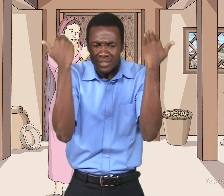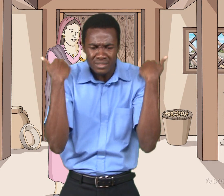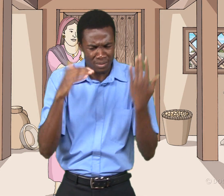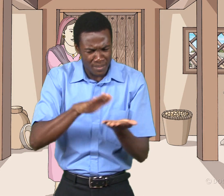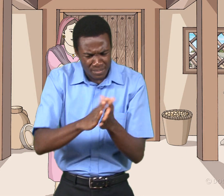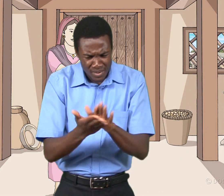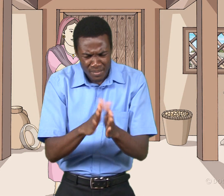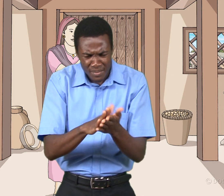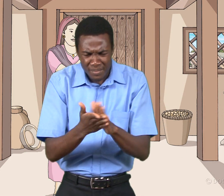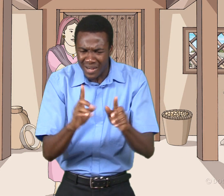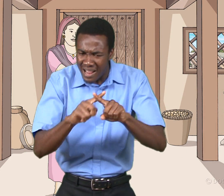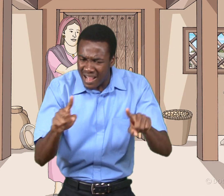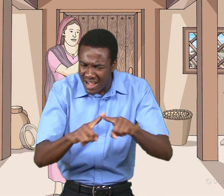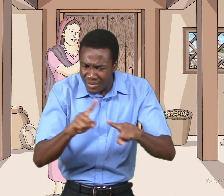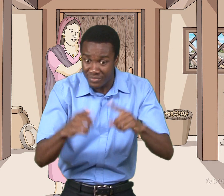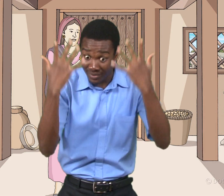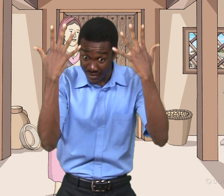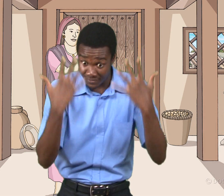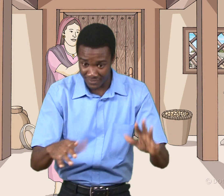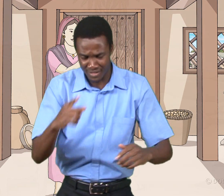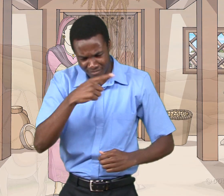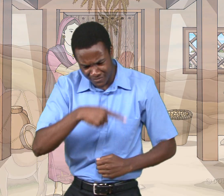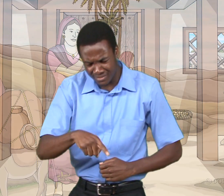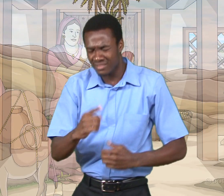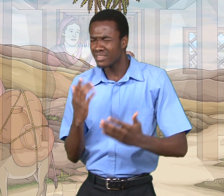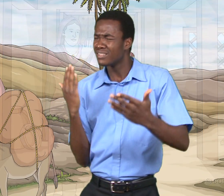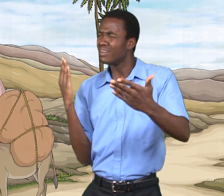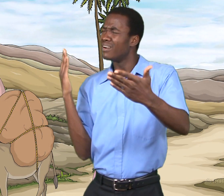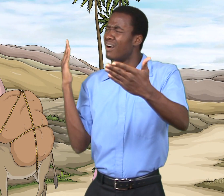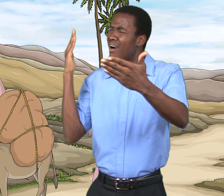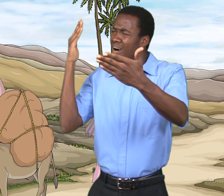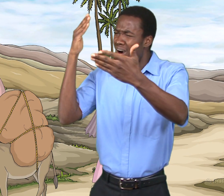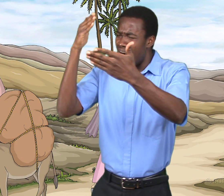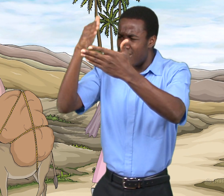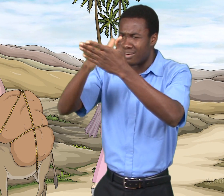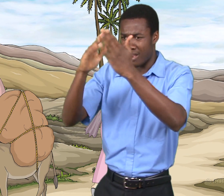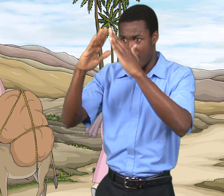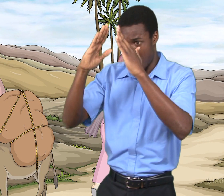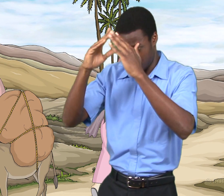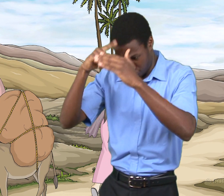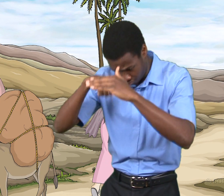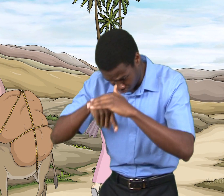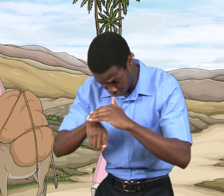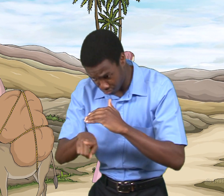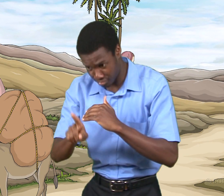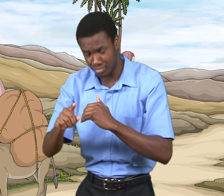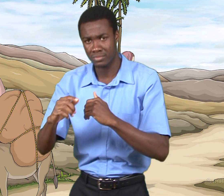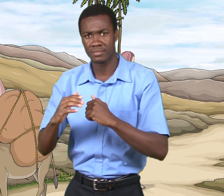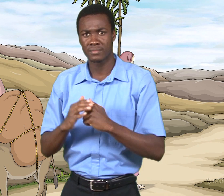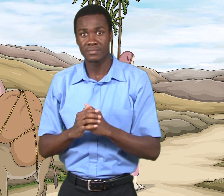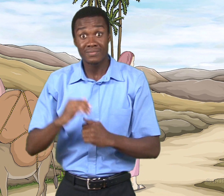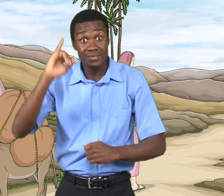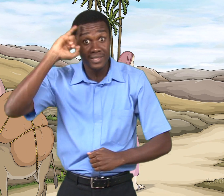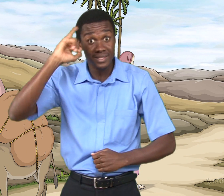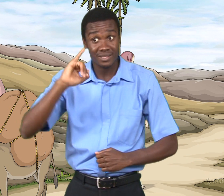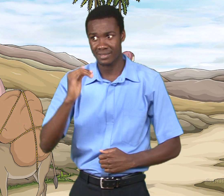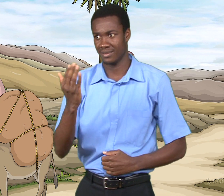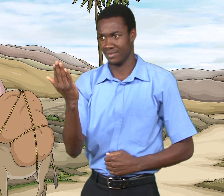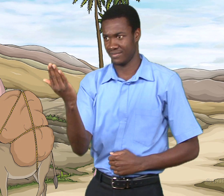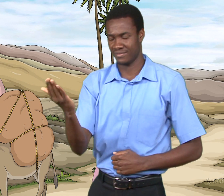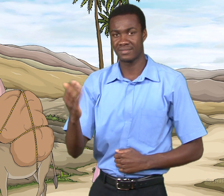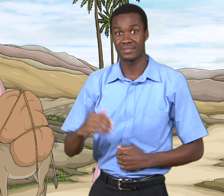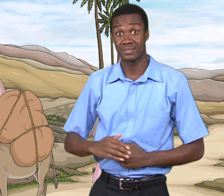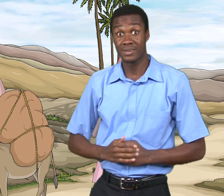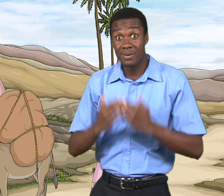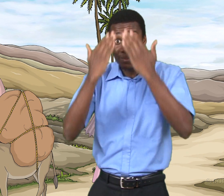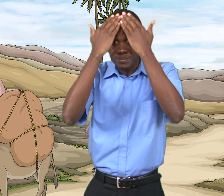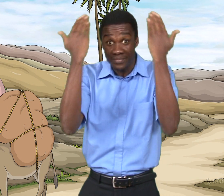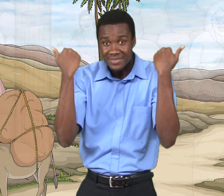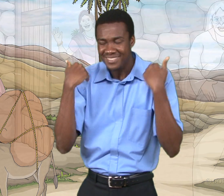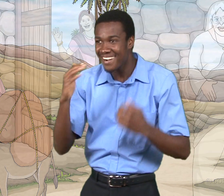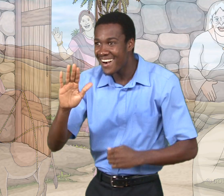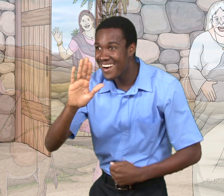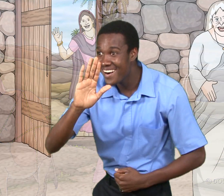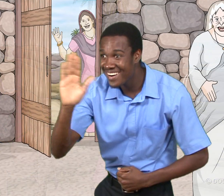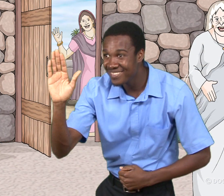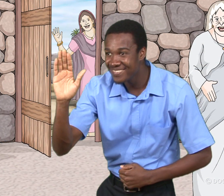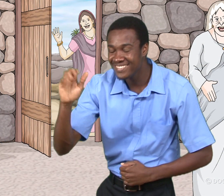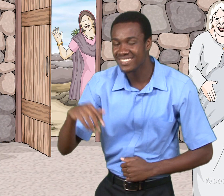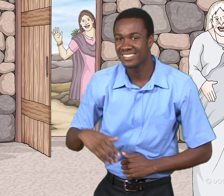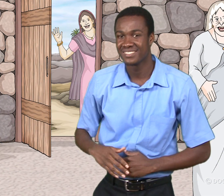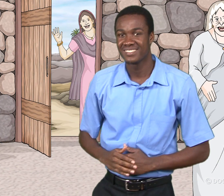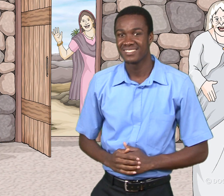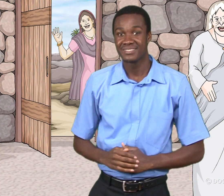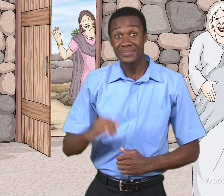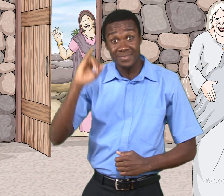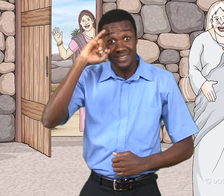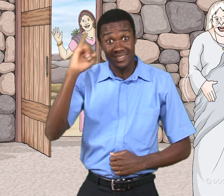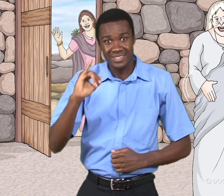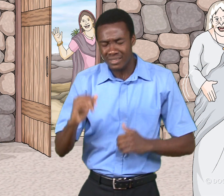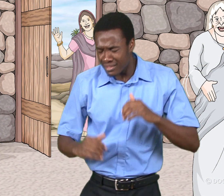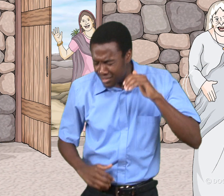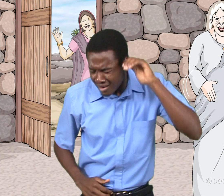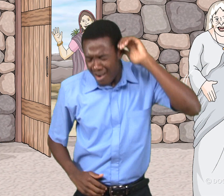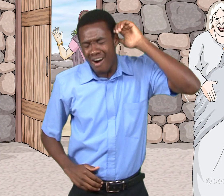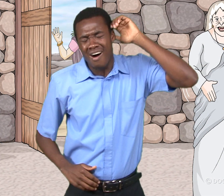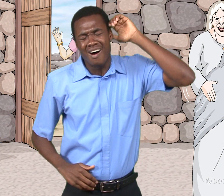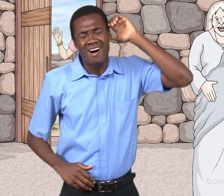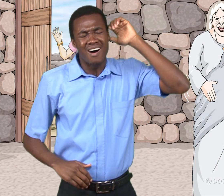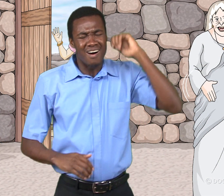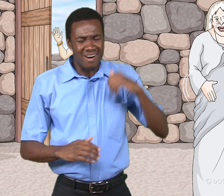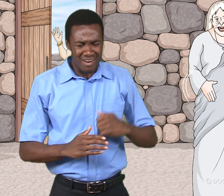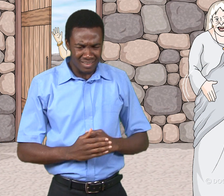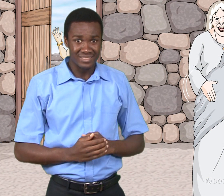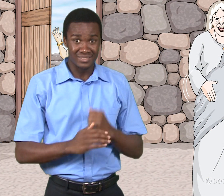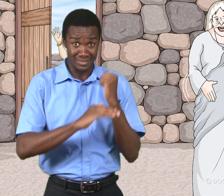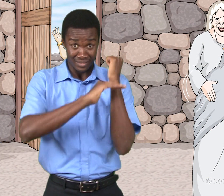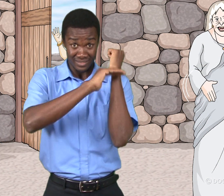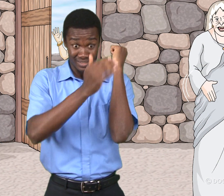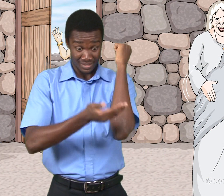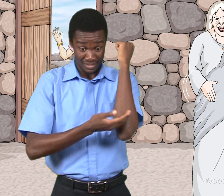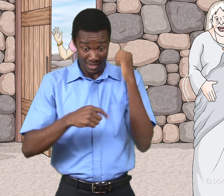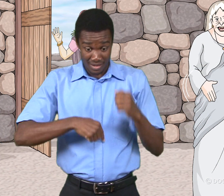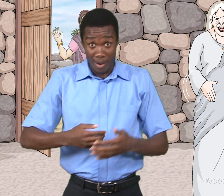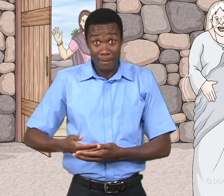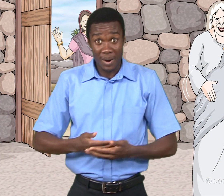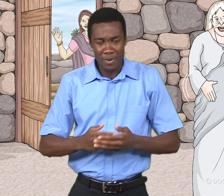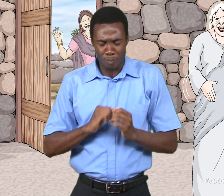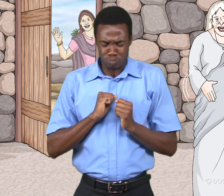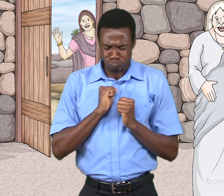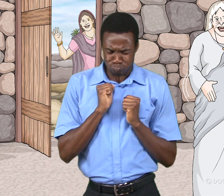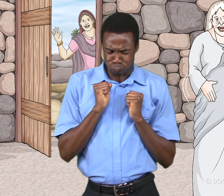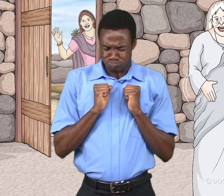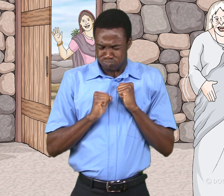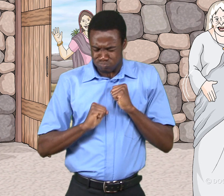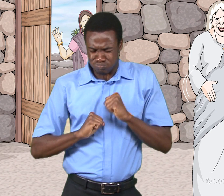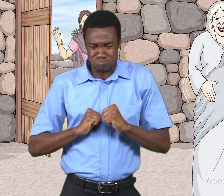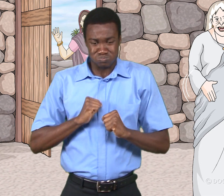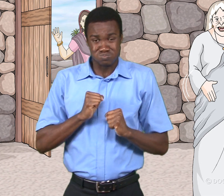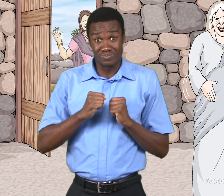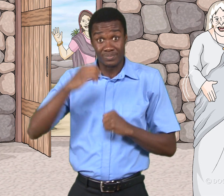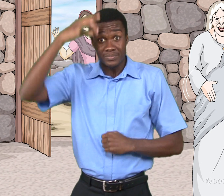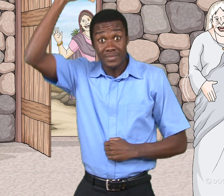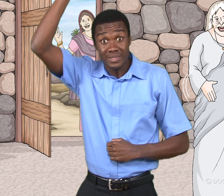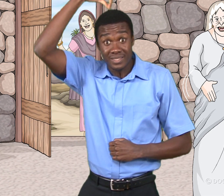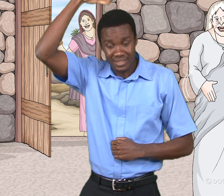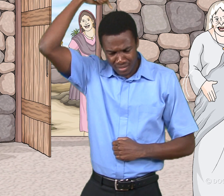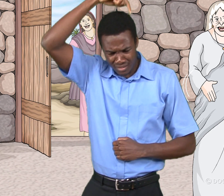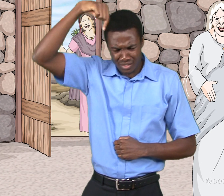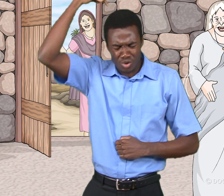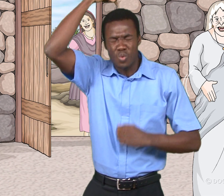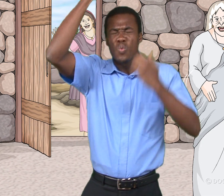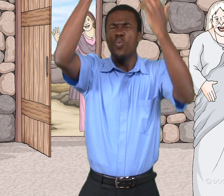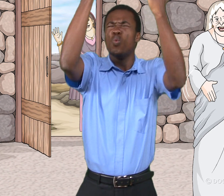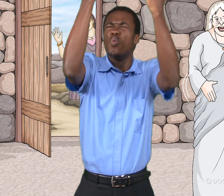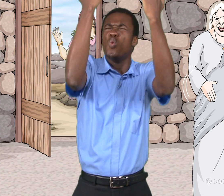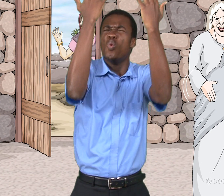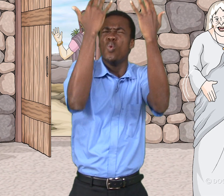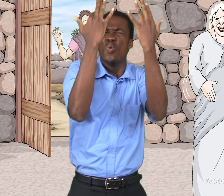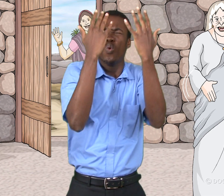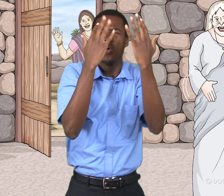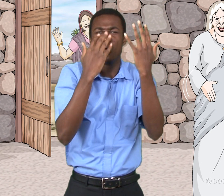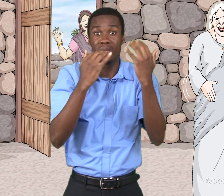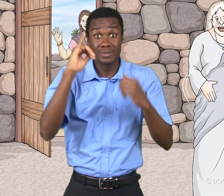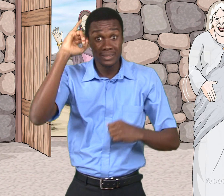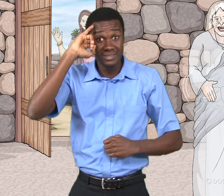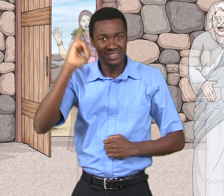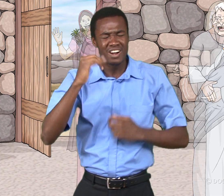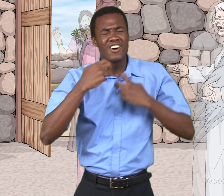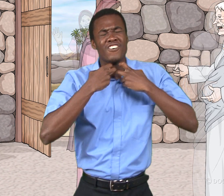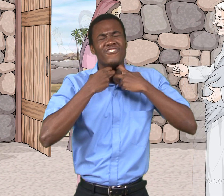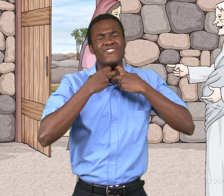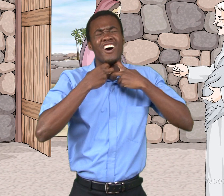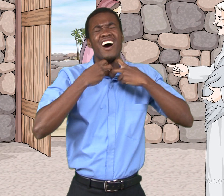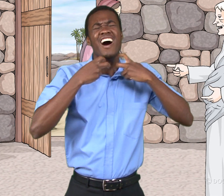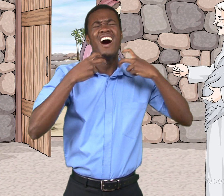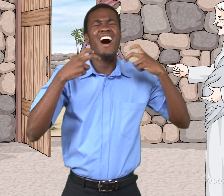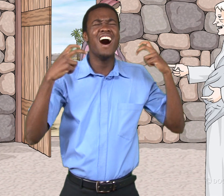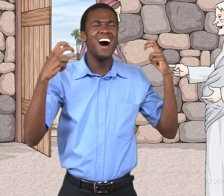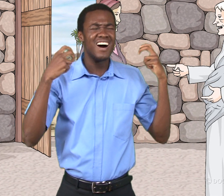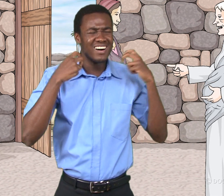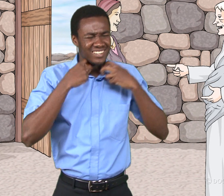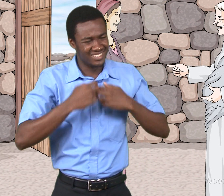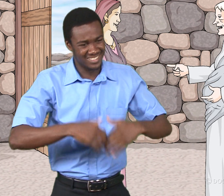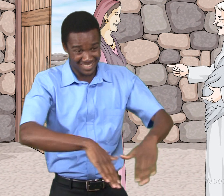When Elizabeth heard Mary’s greeting, the baby leaped in her womb, and Elizabeth was filled with the Holy Spirit.